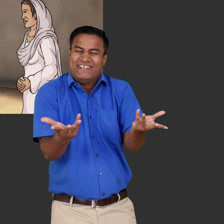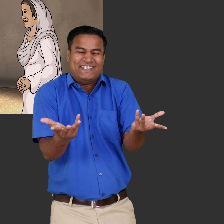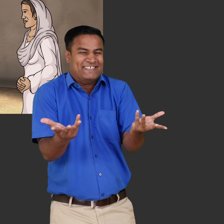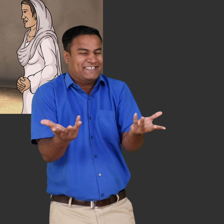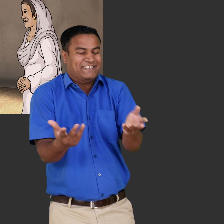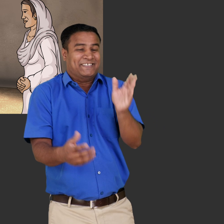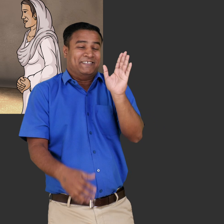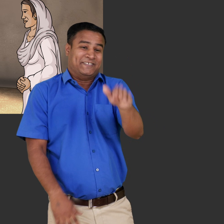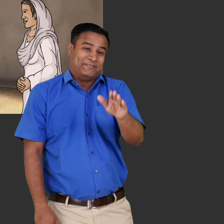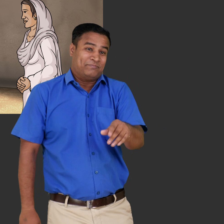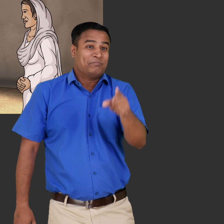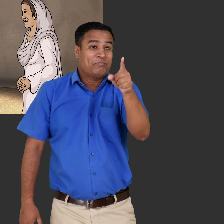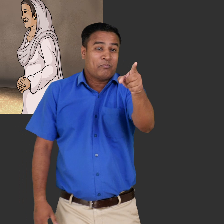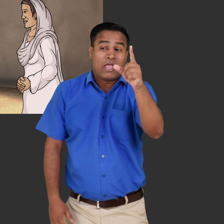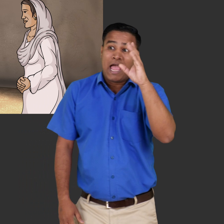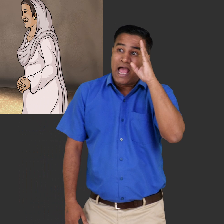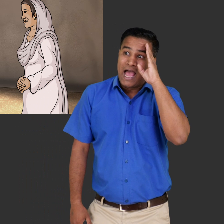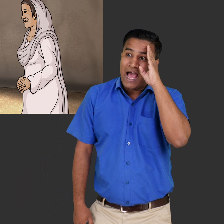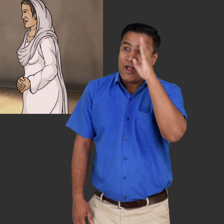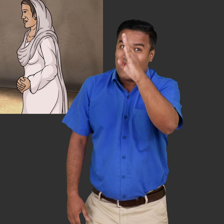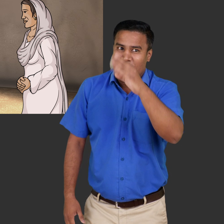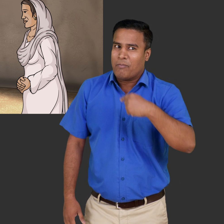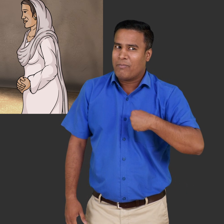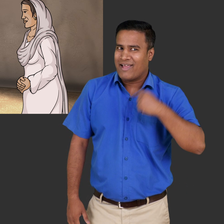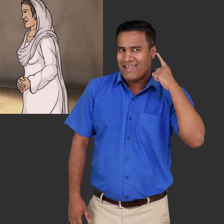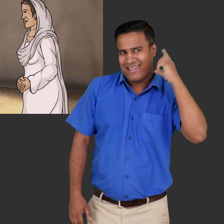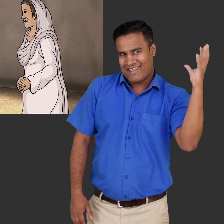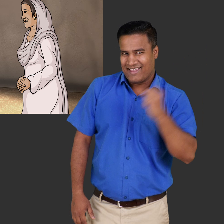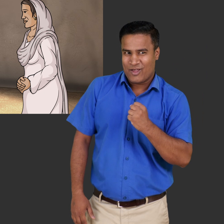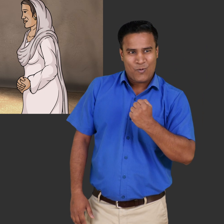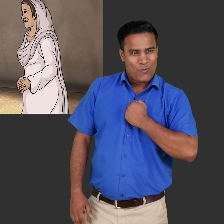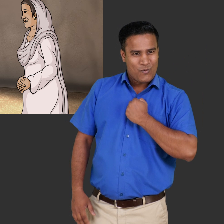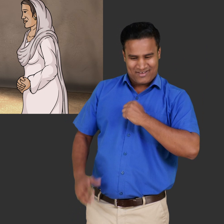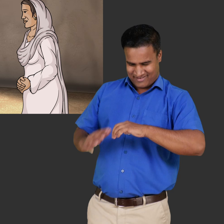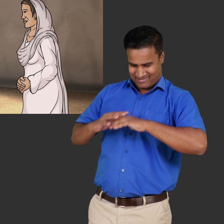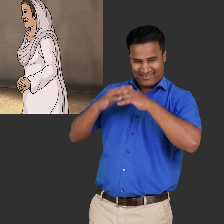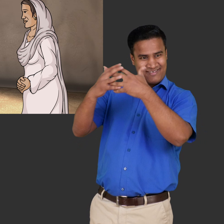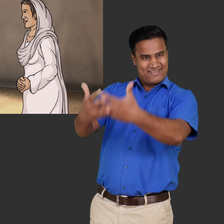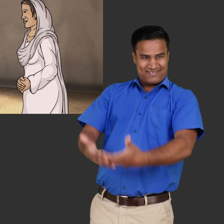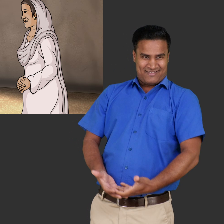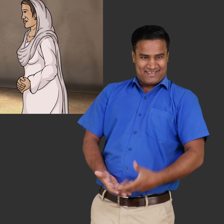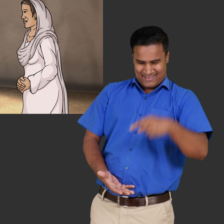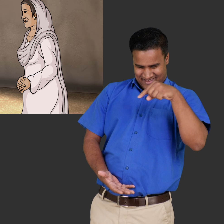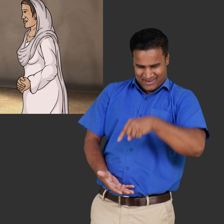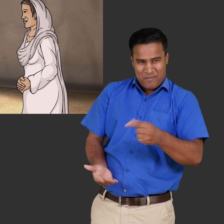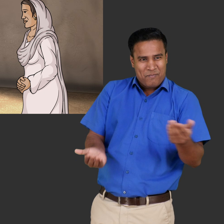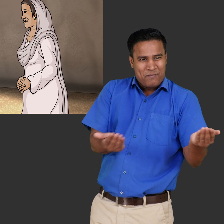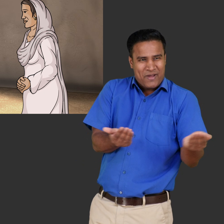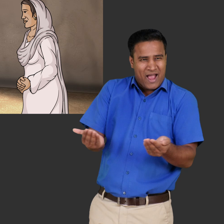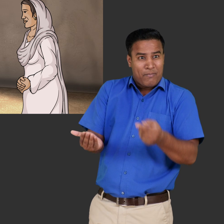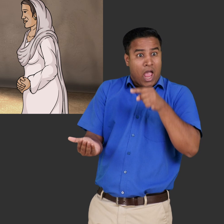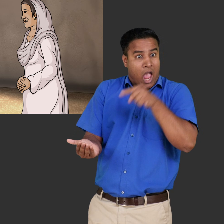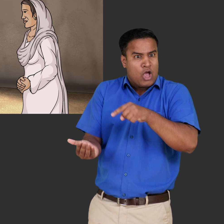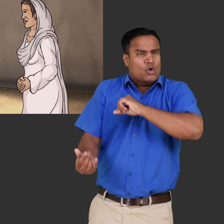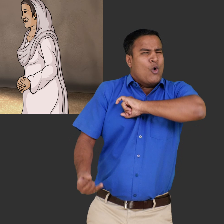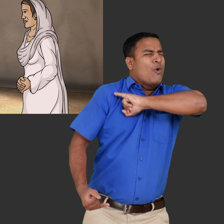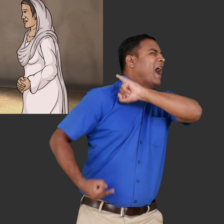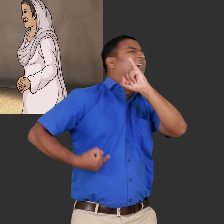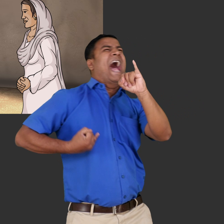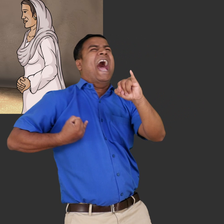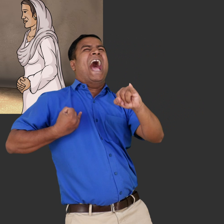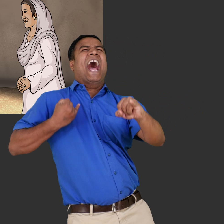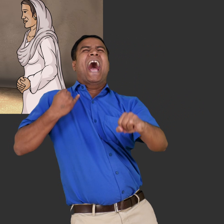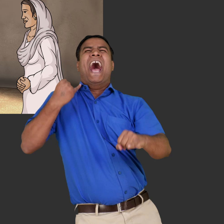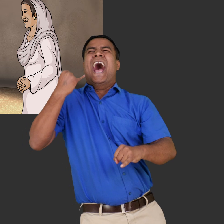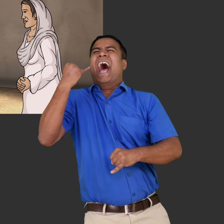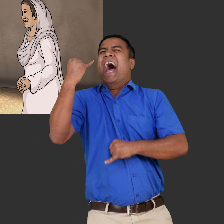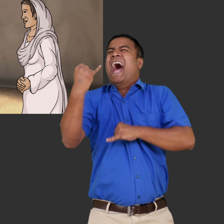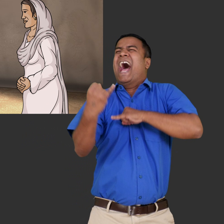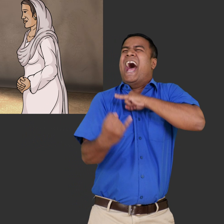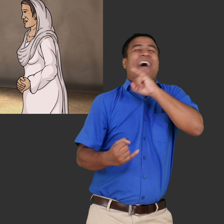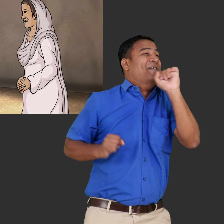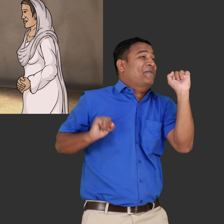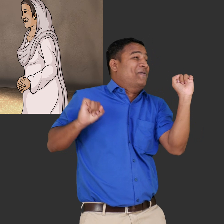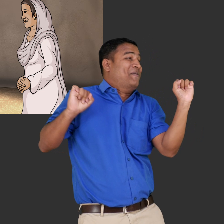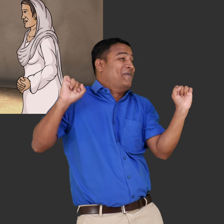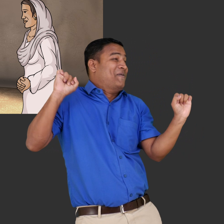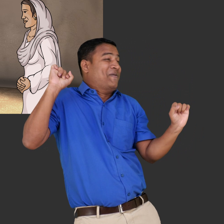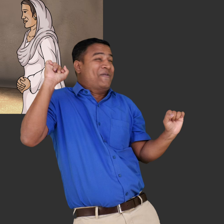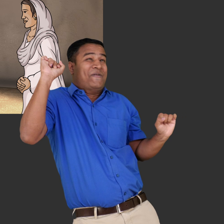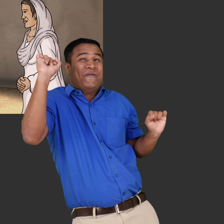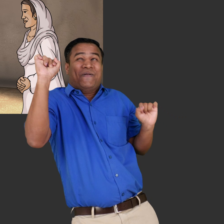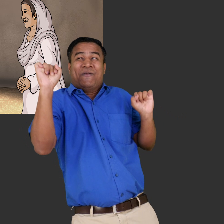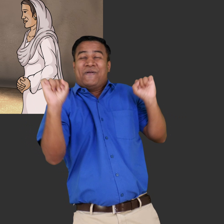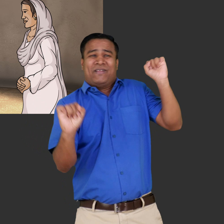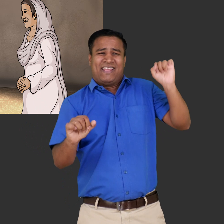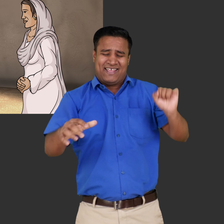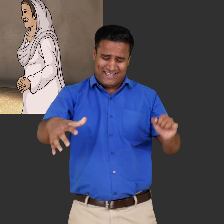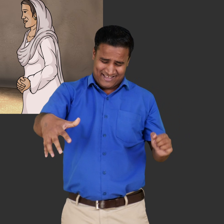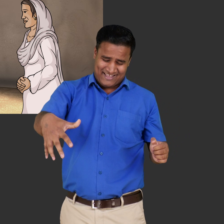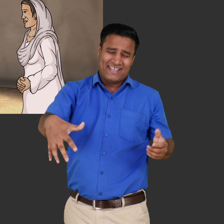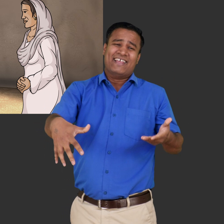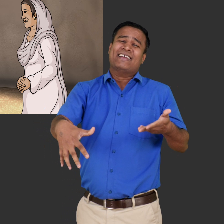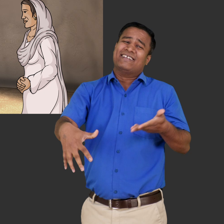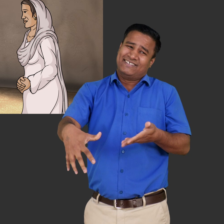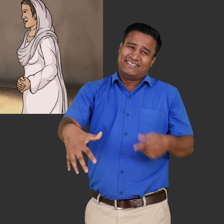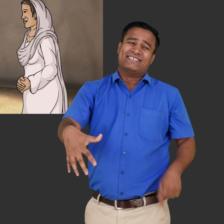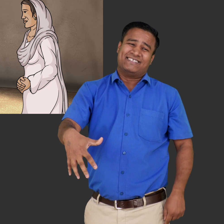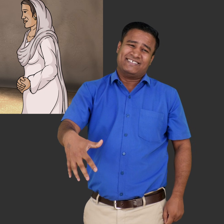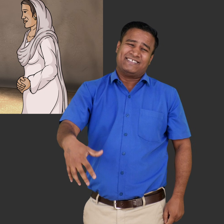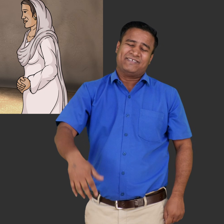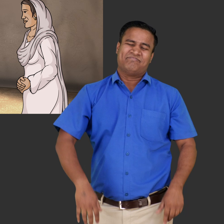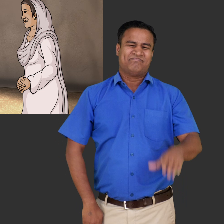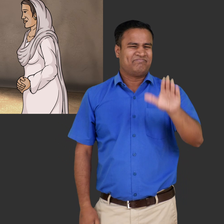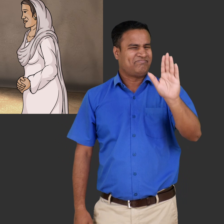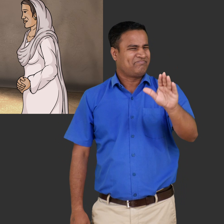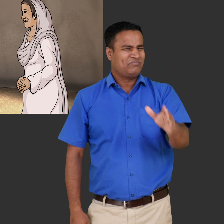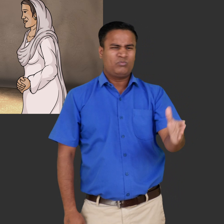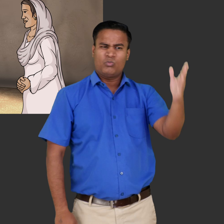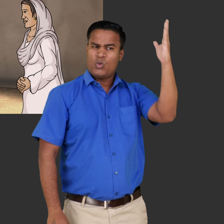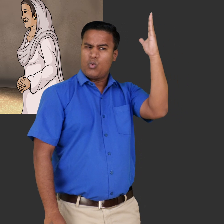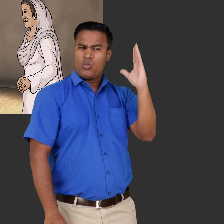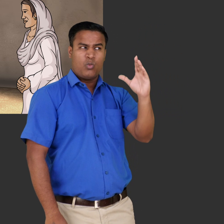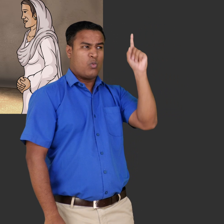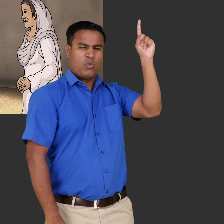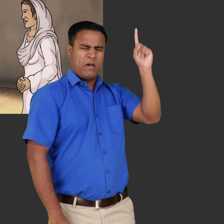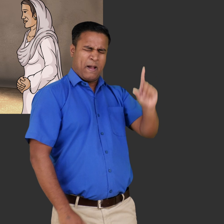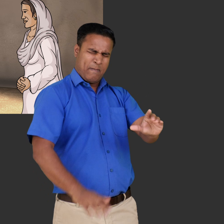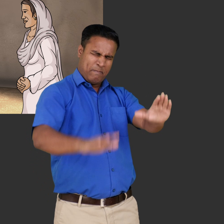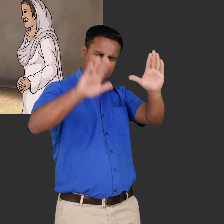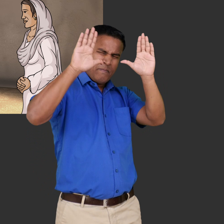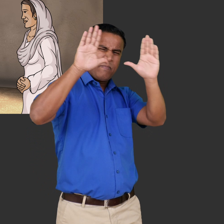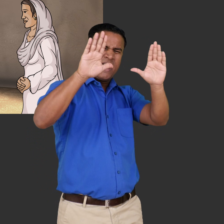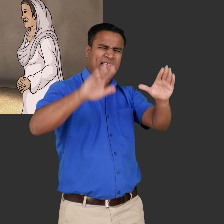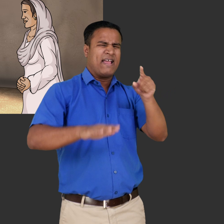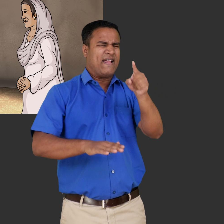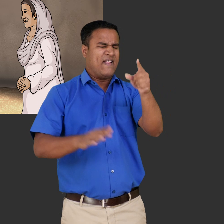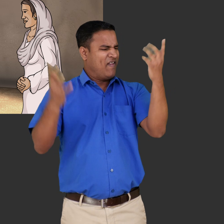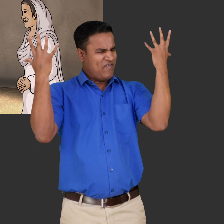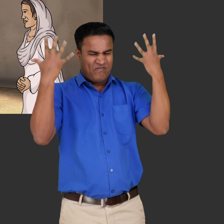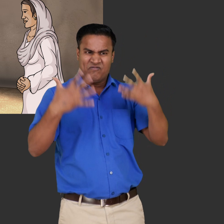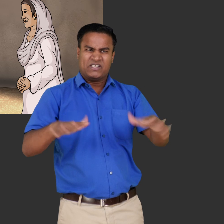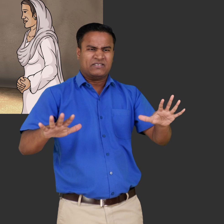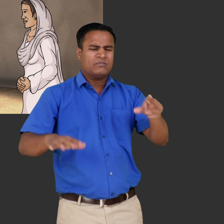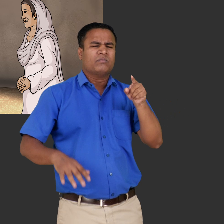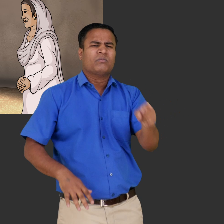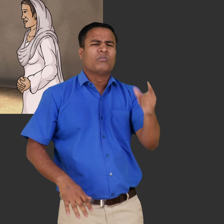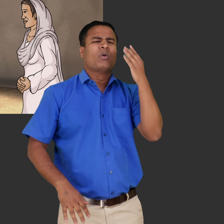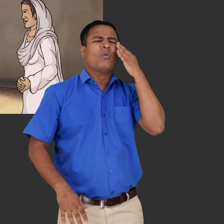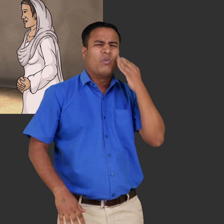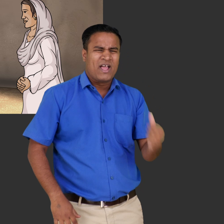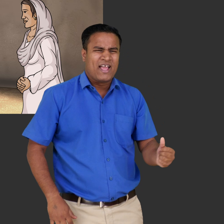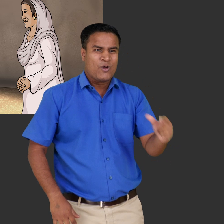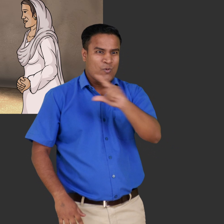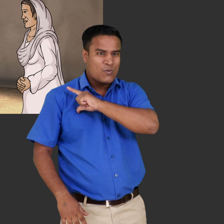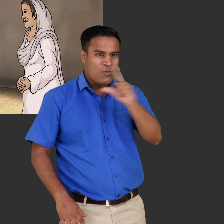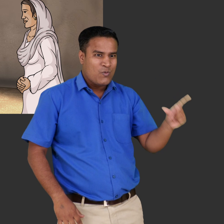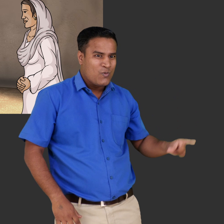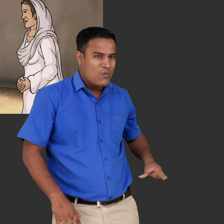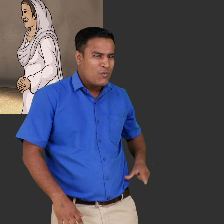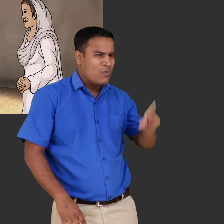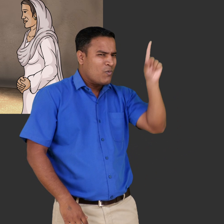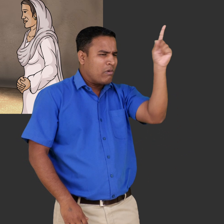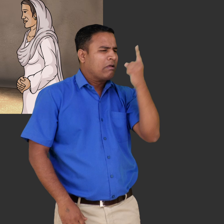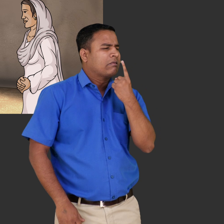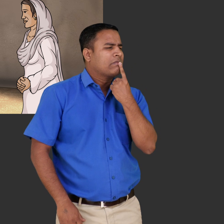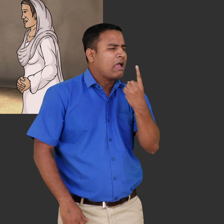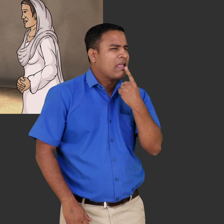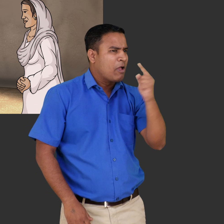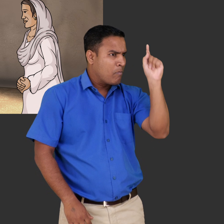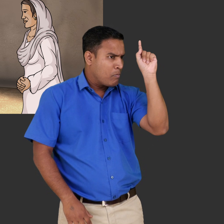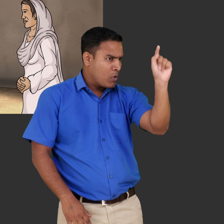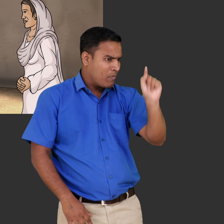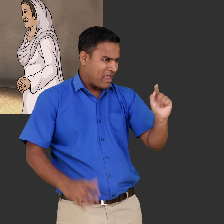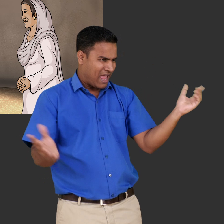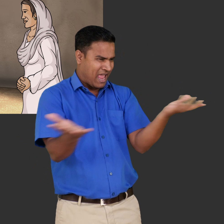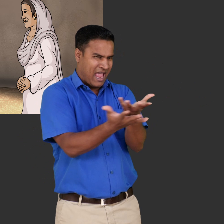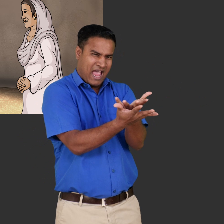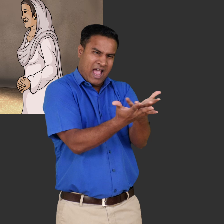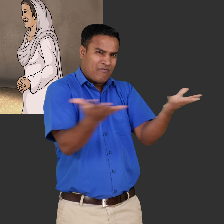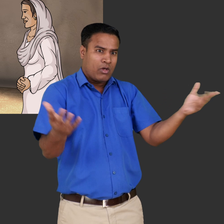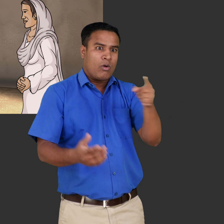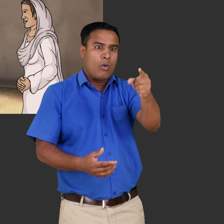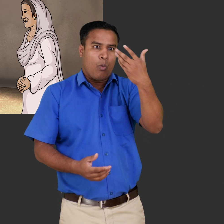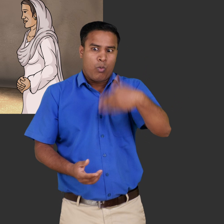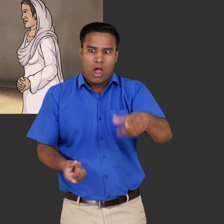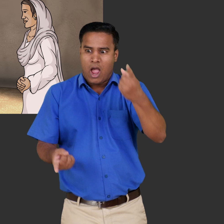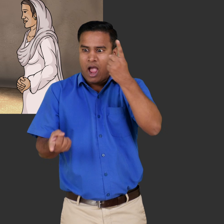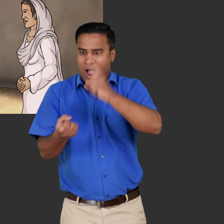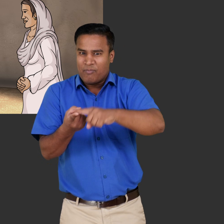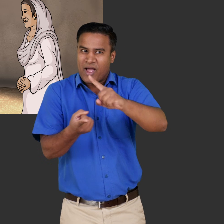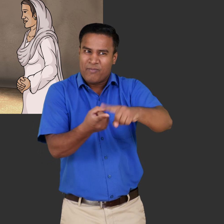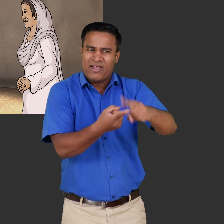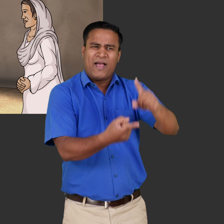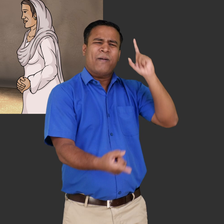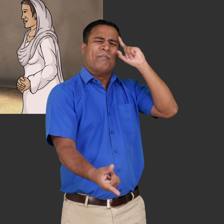For as soon as the sound of your greeting reached my ears, the baby in my womb leaped for joy.